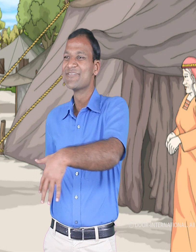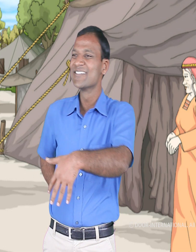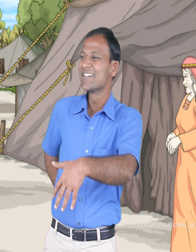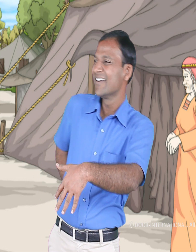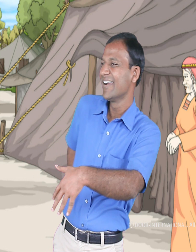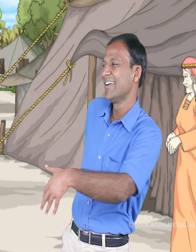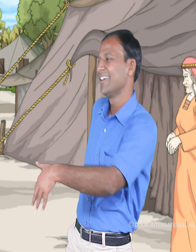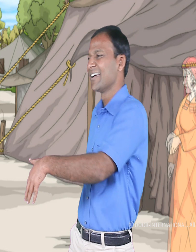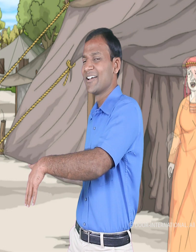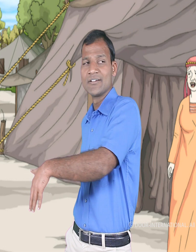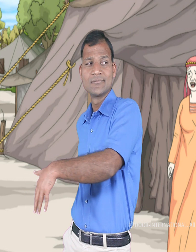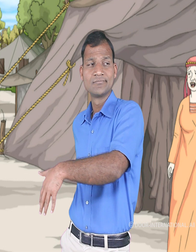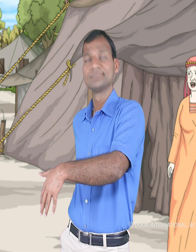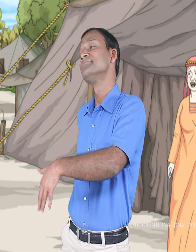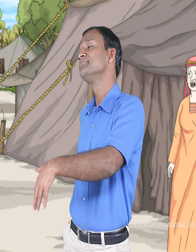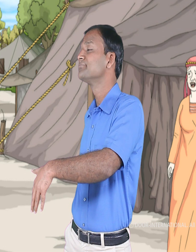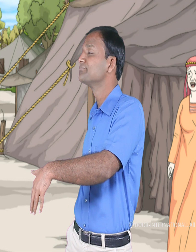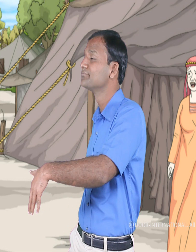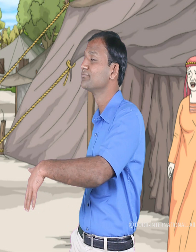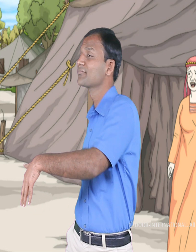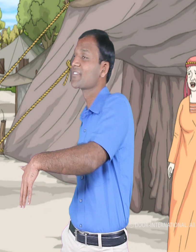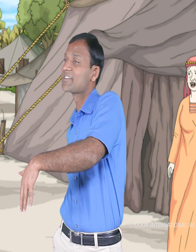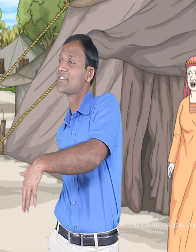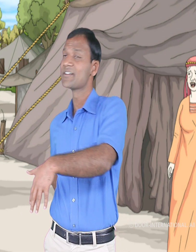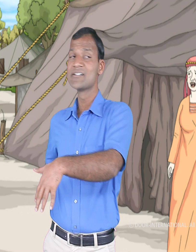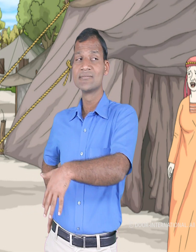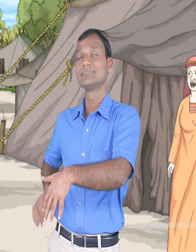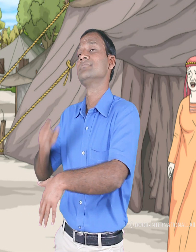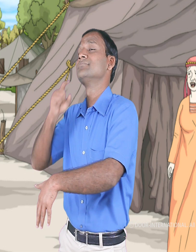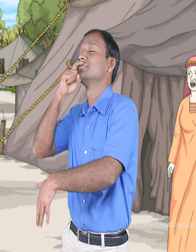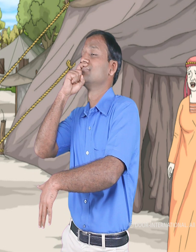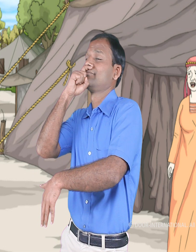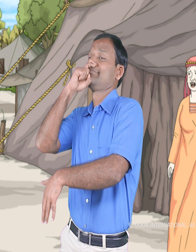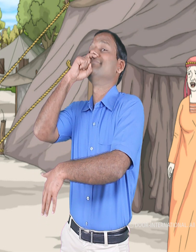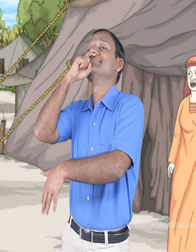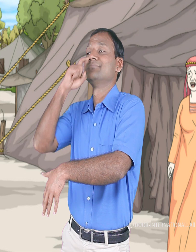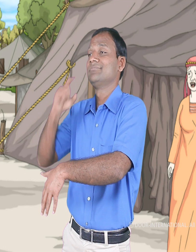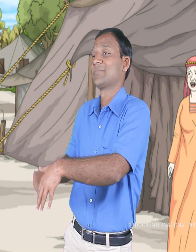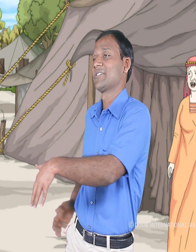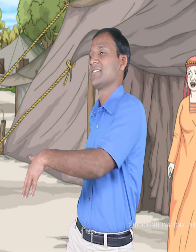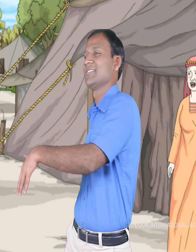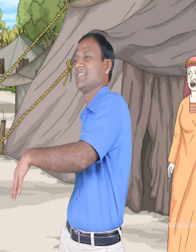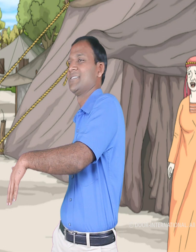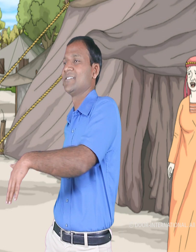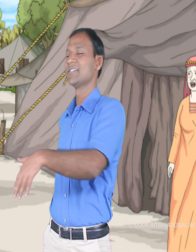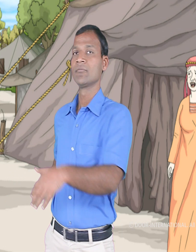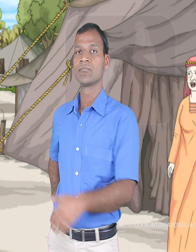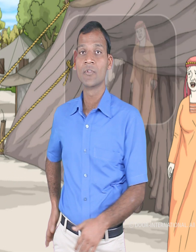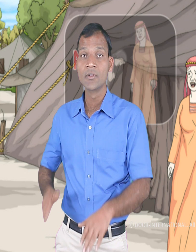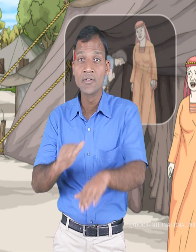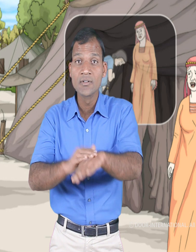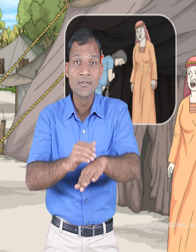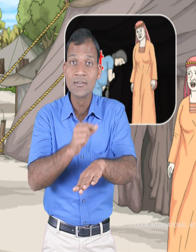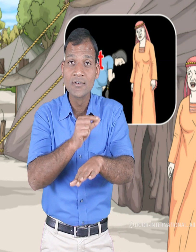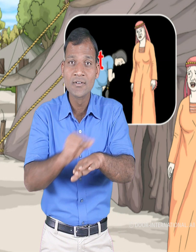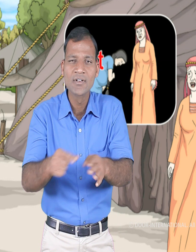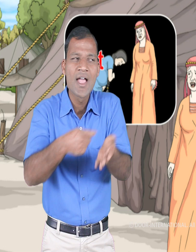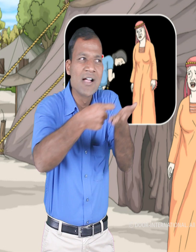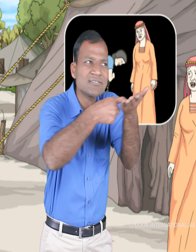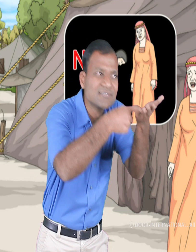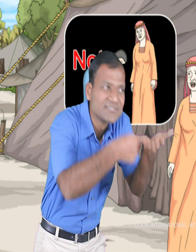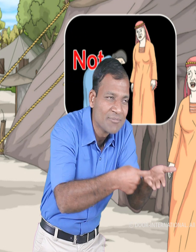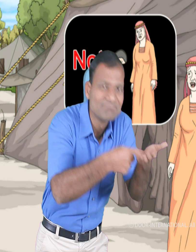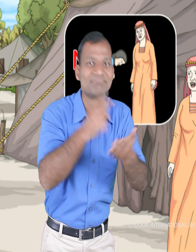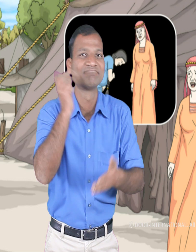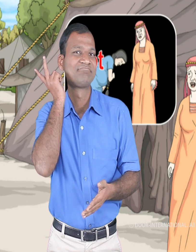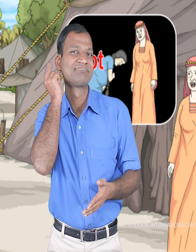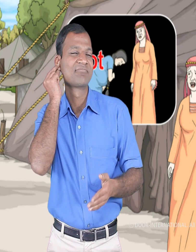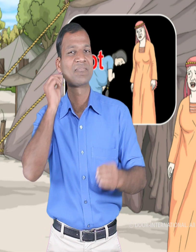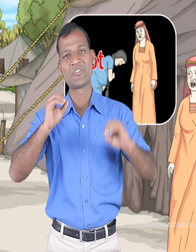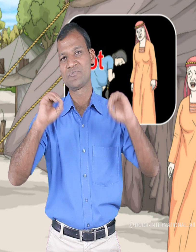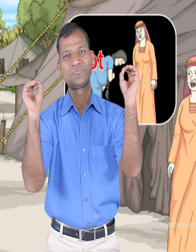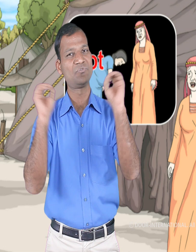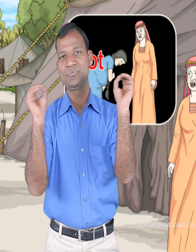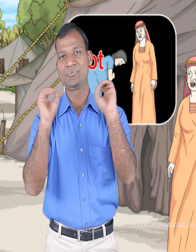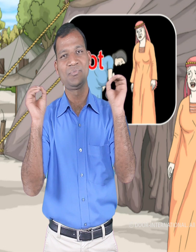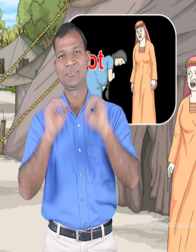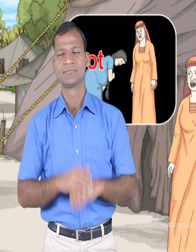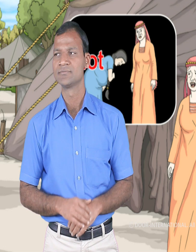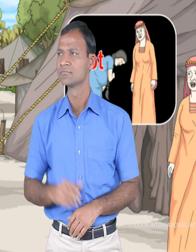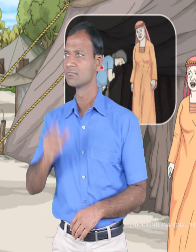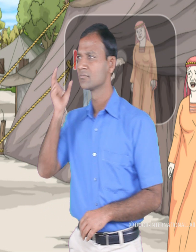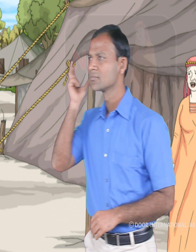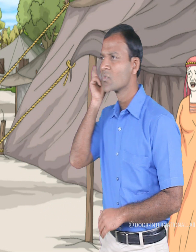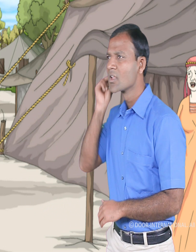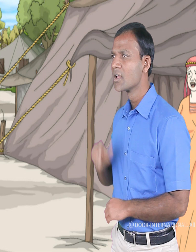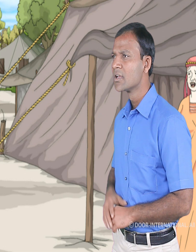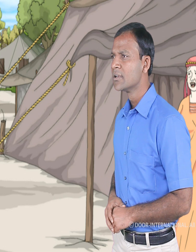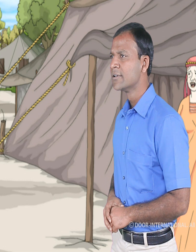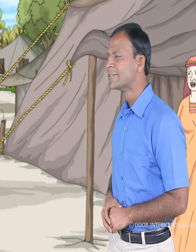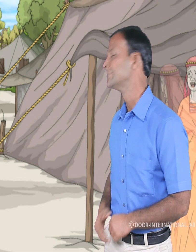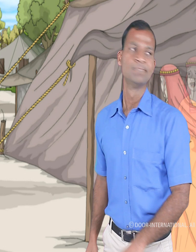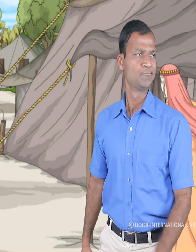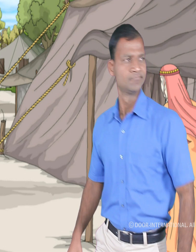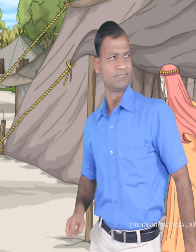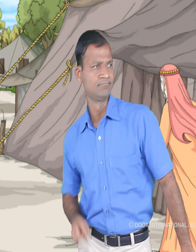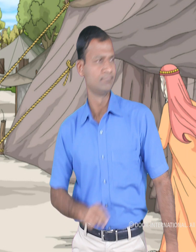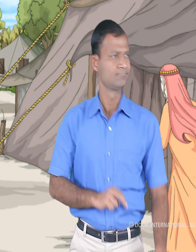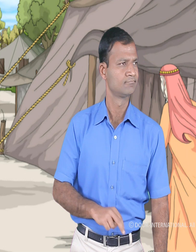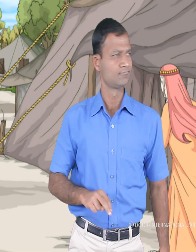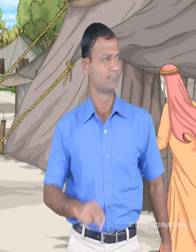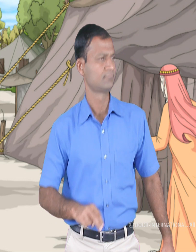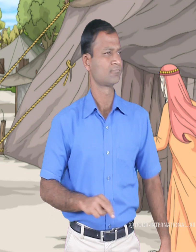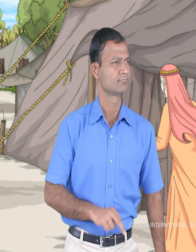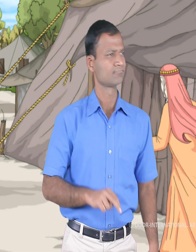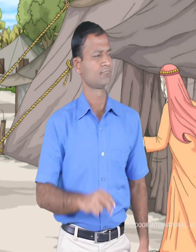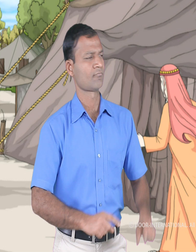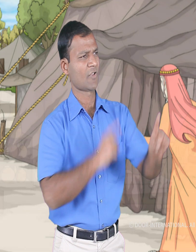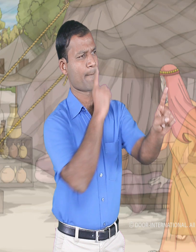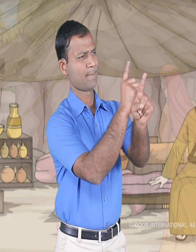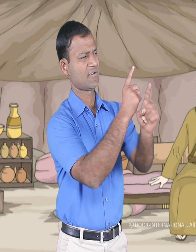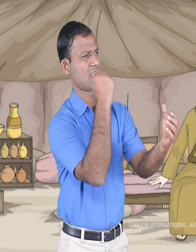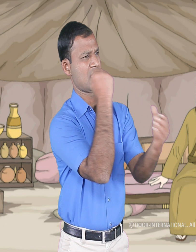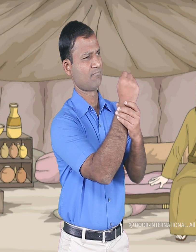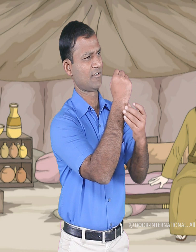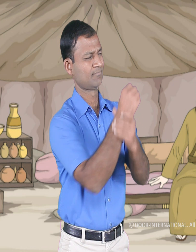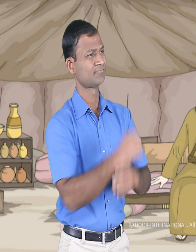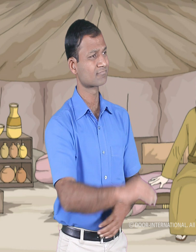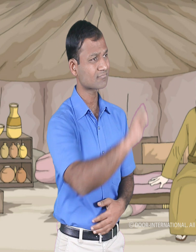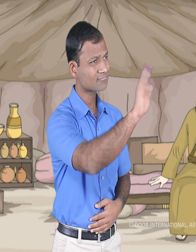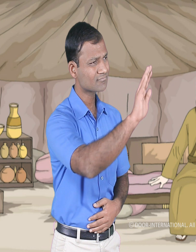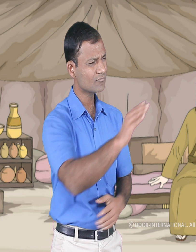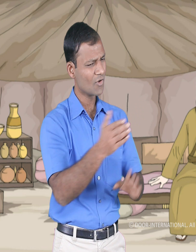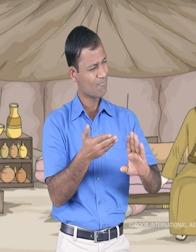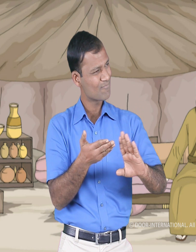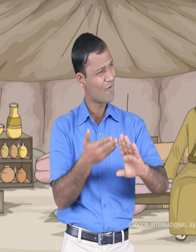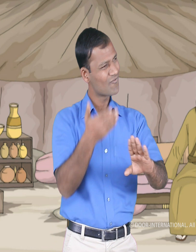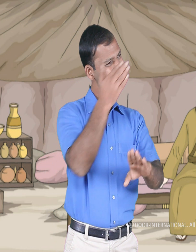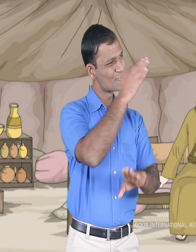But when Hagar realized that she was pregnant, she began to despise her mistress.